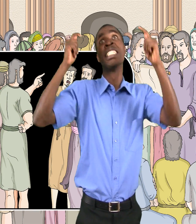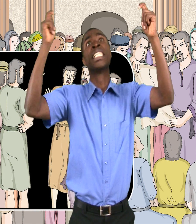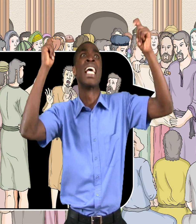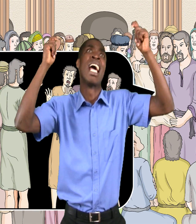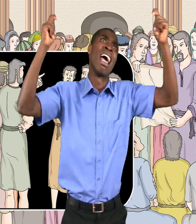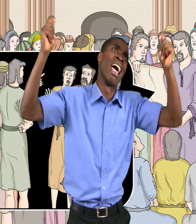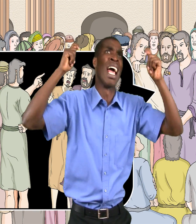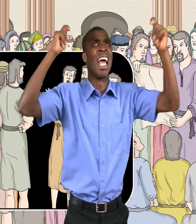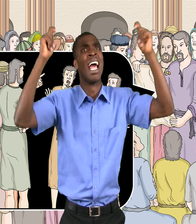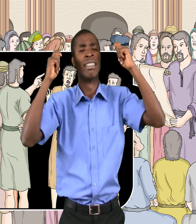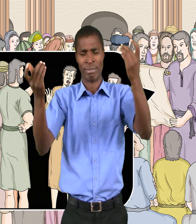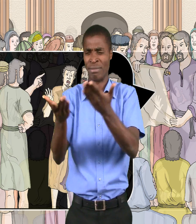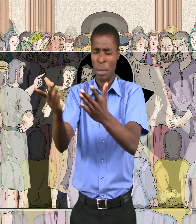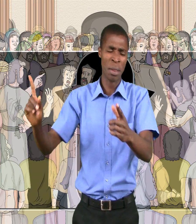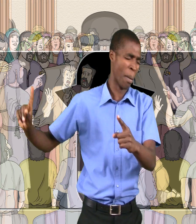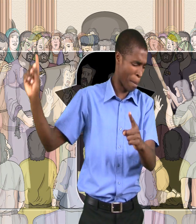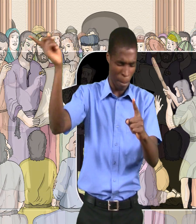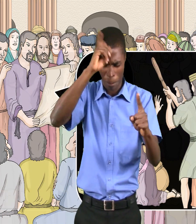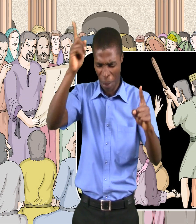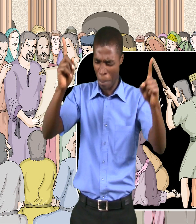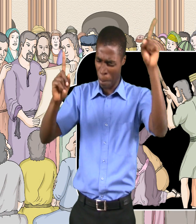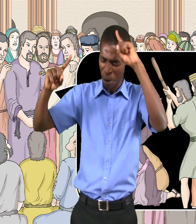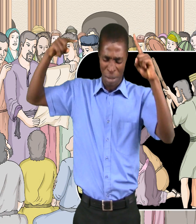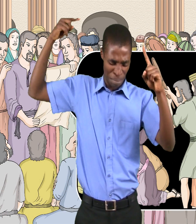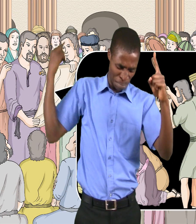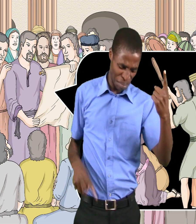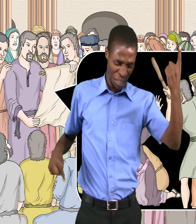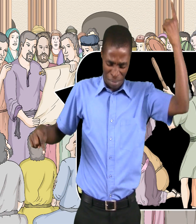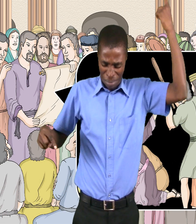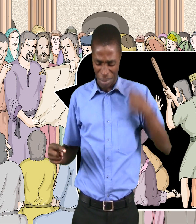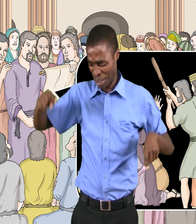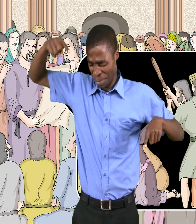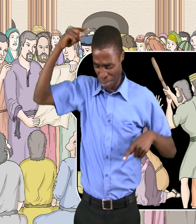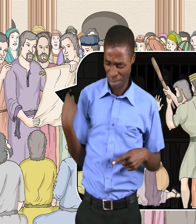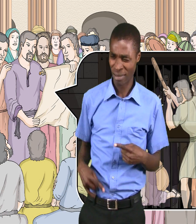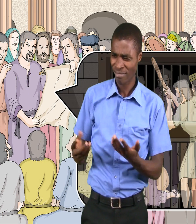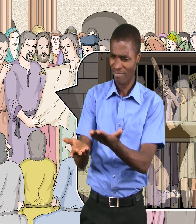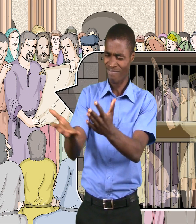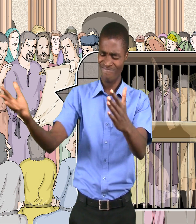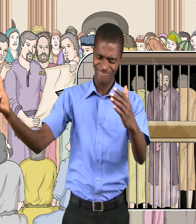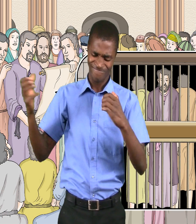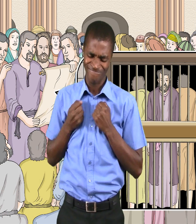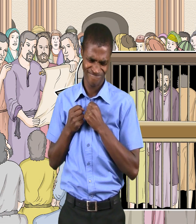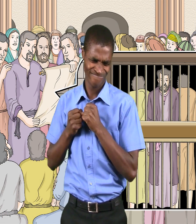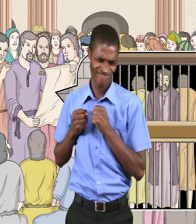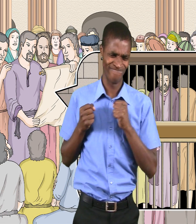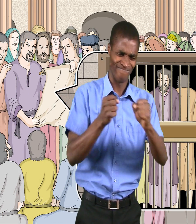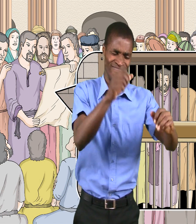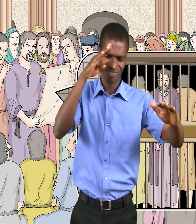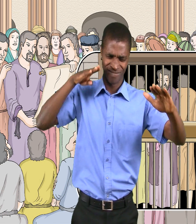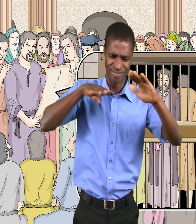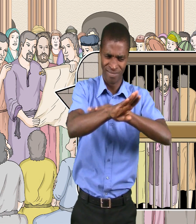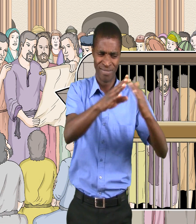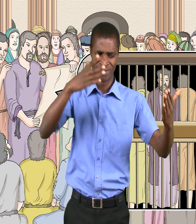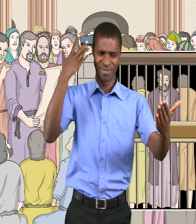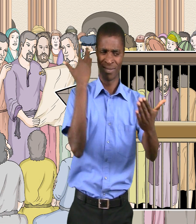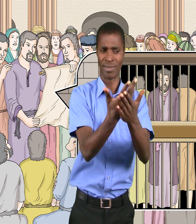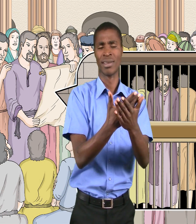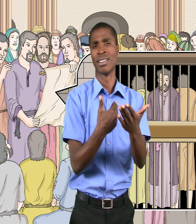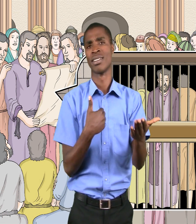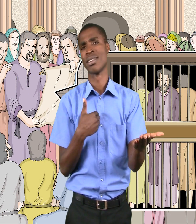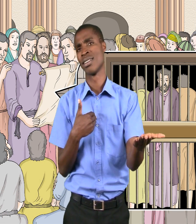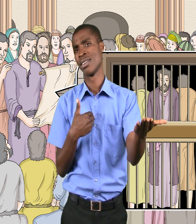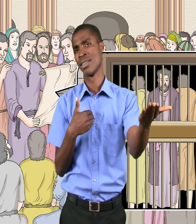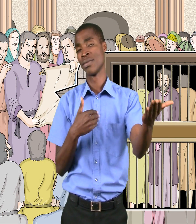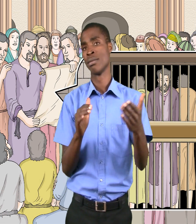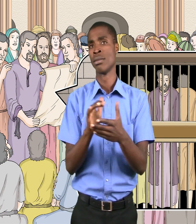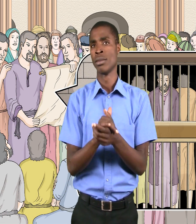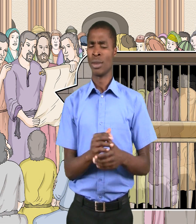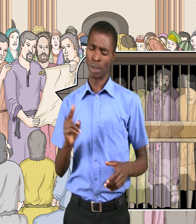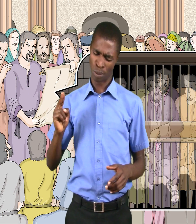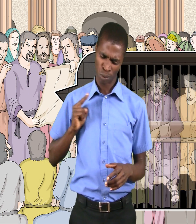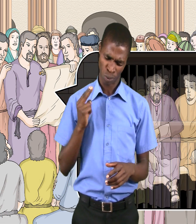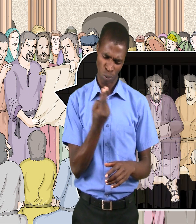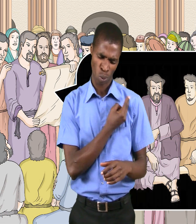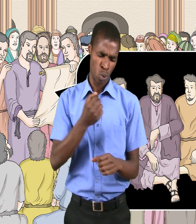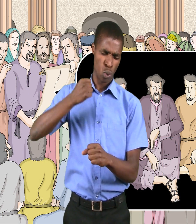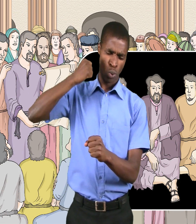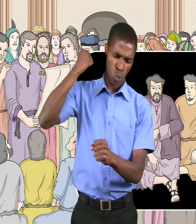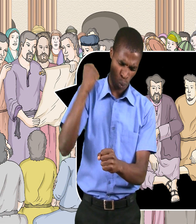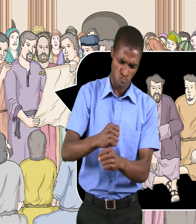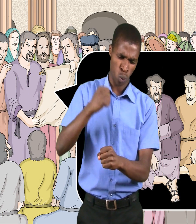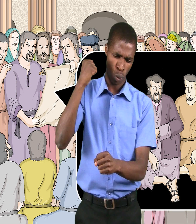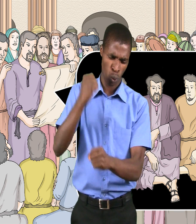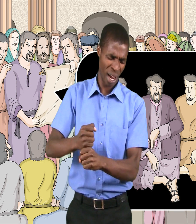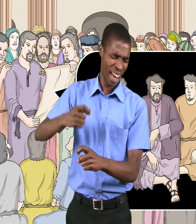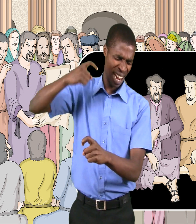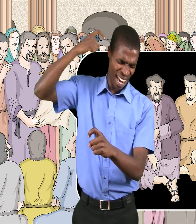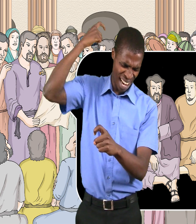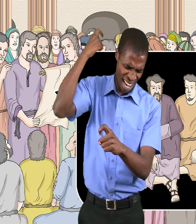in beatings, imprisonments, and riots;